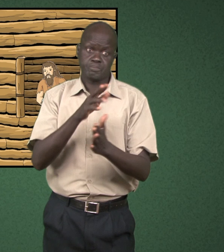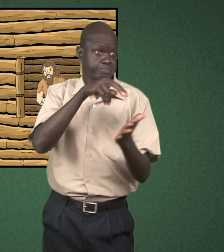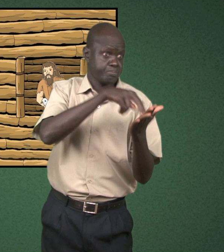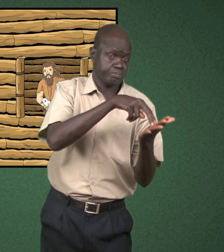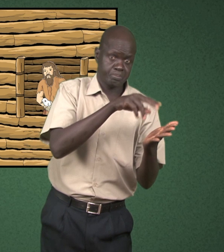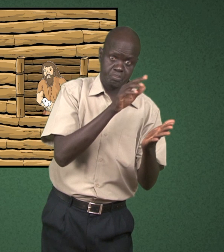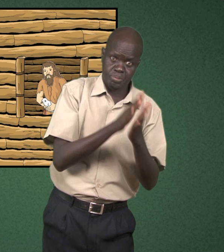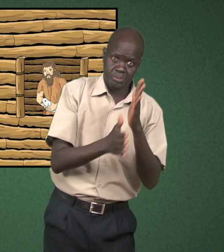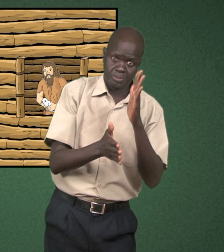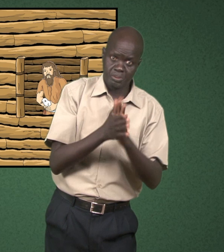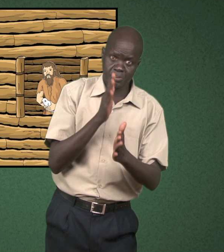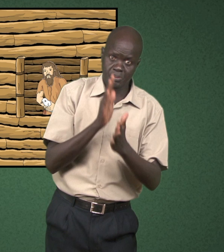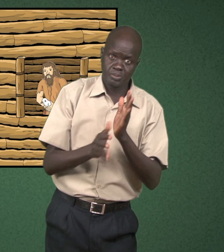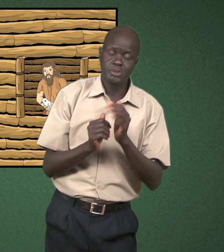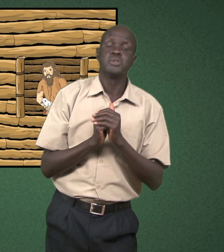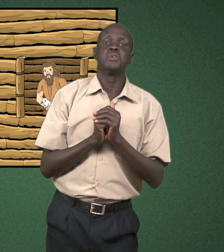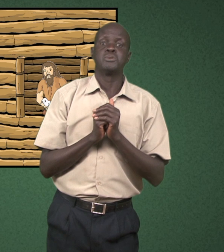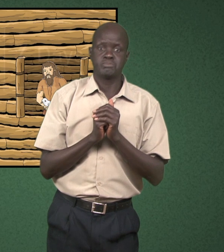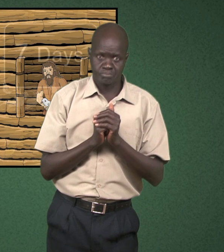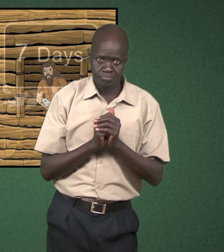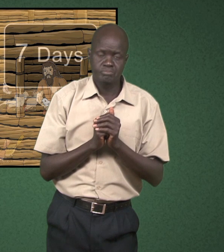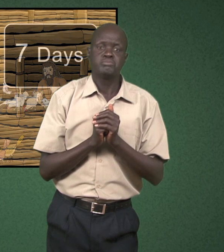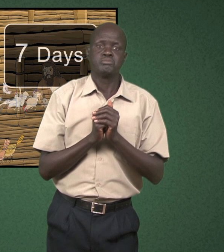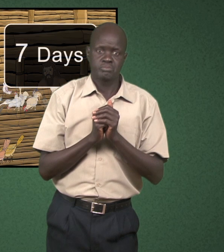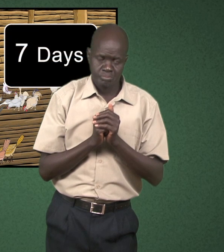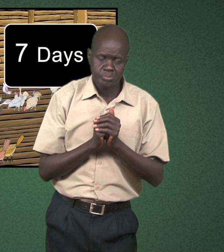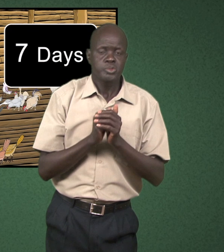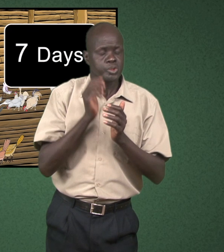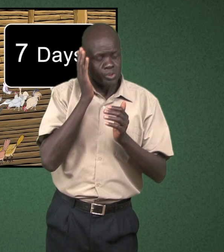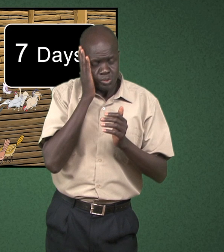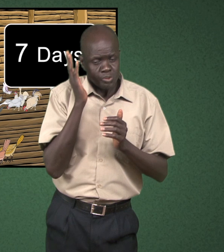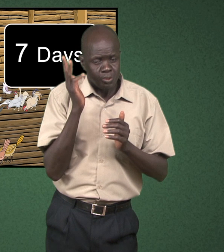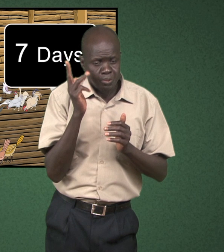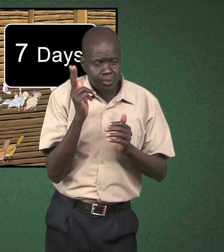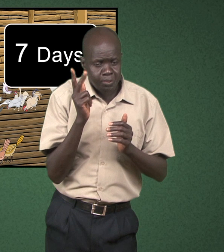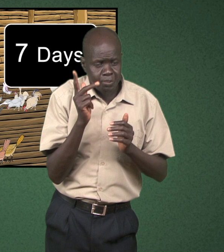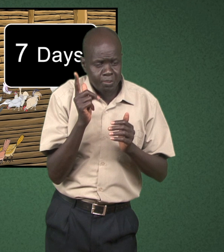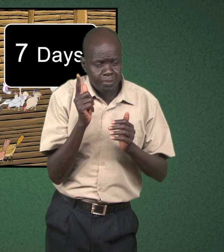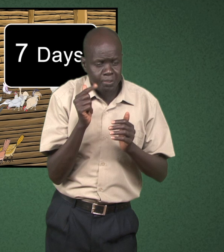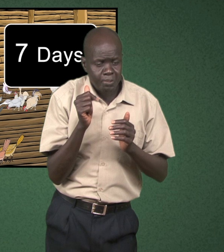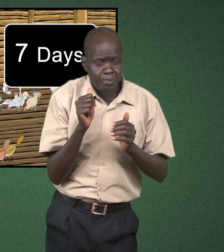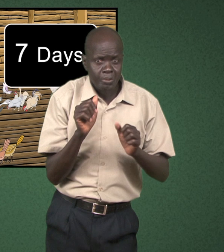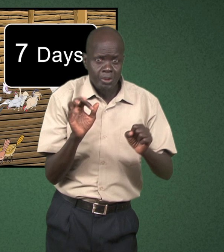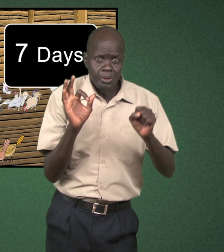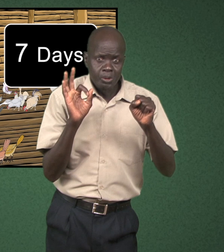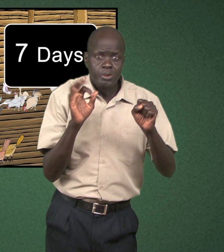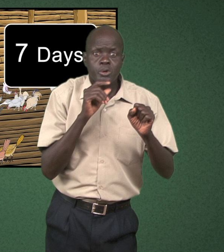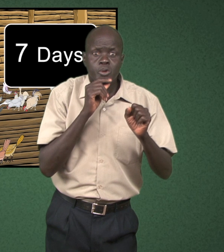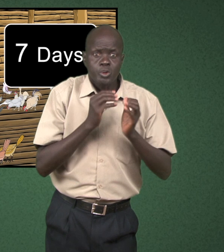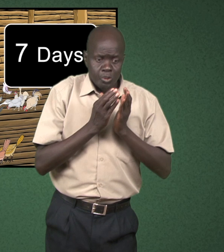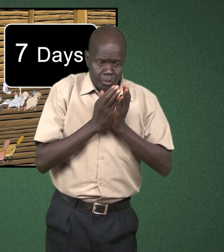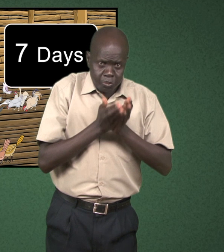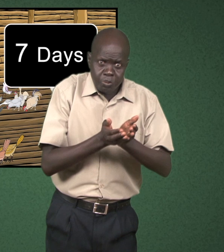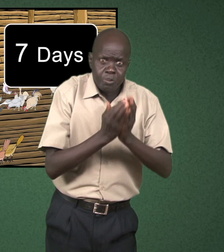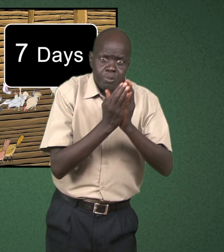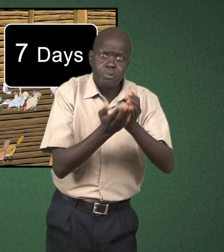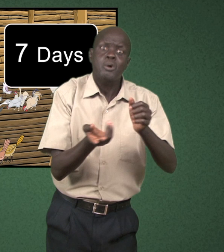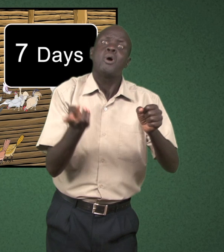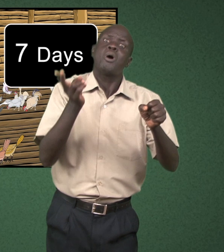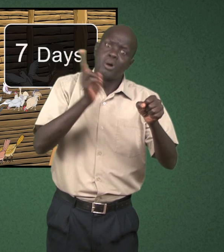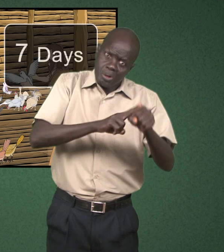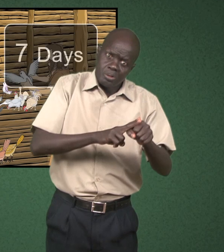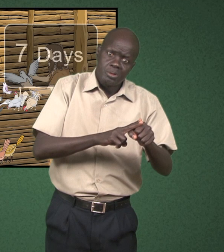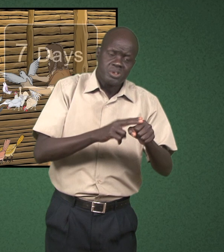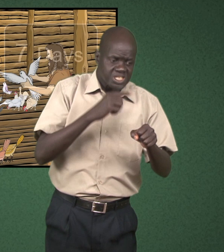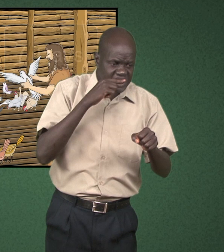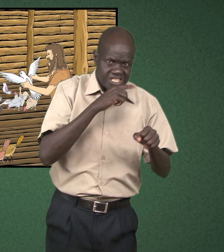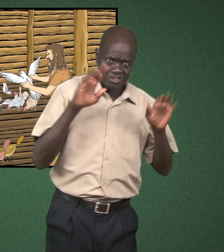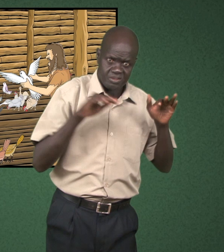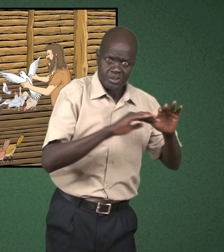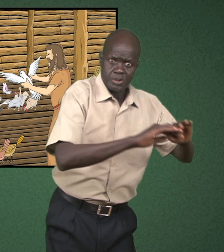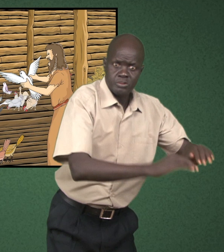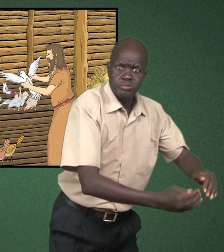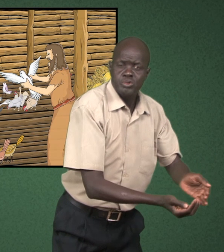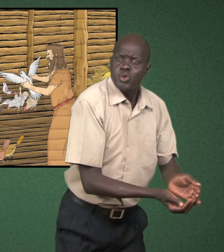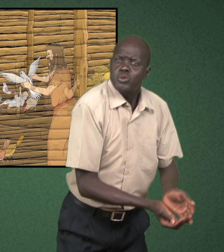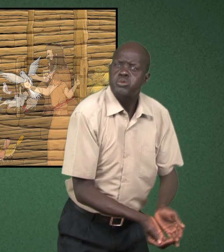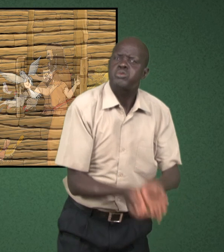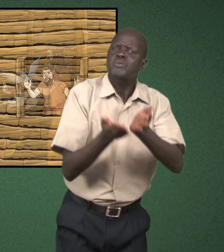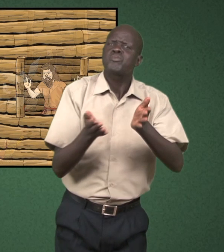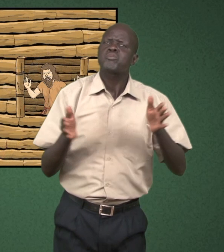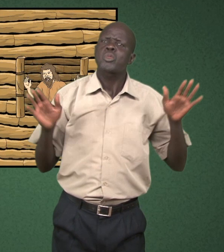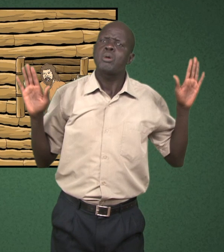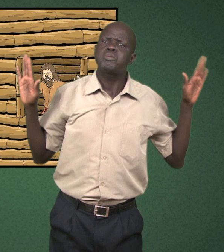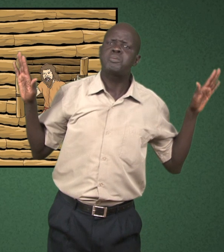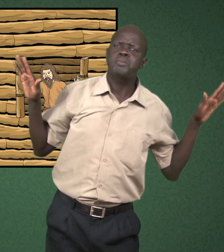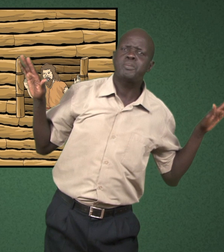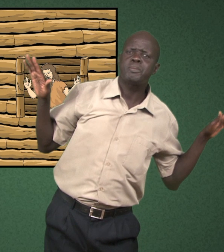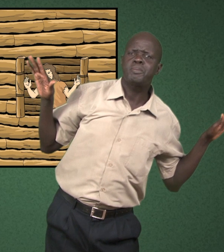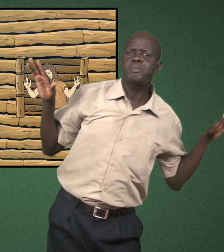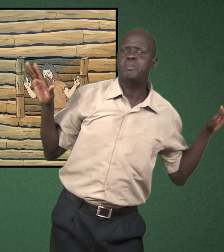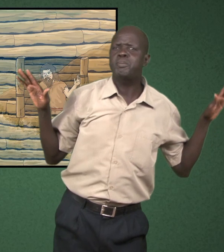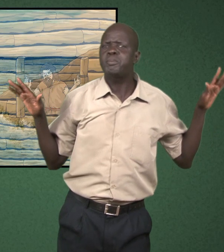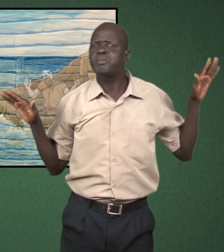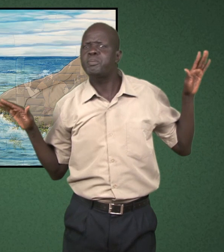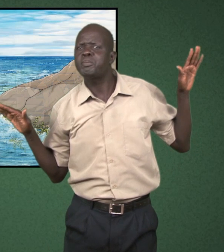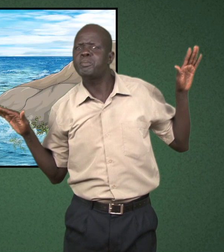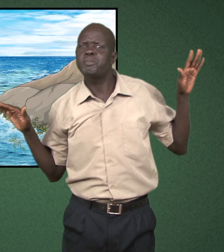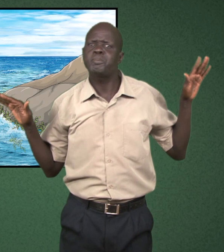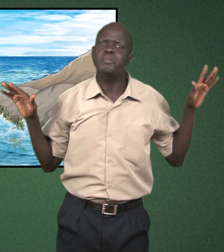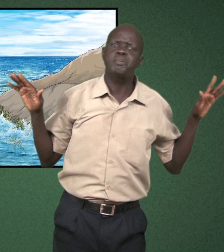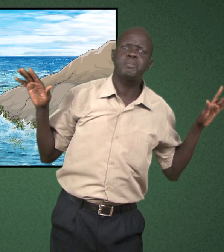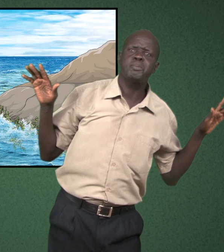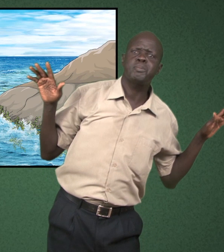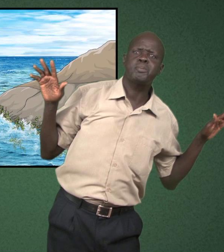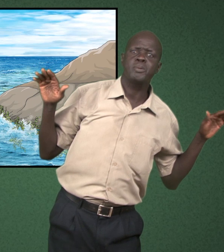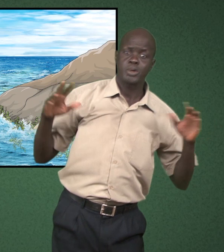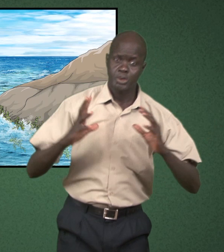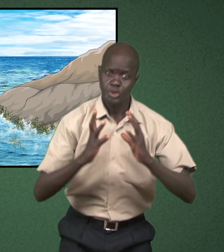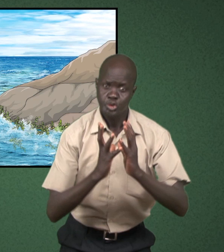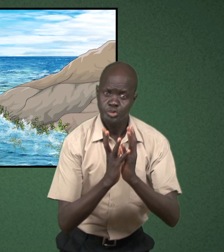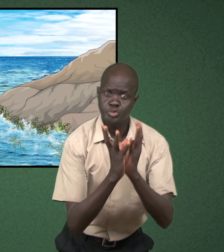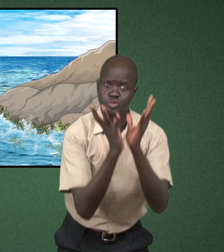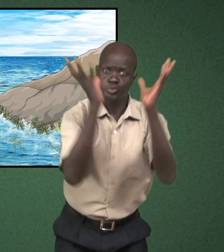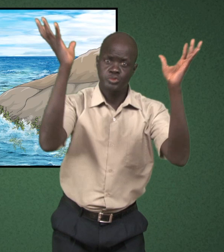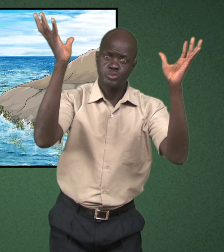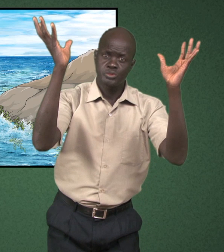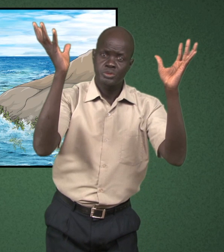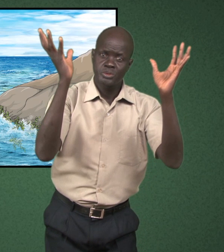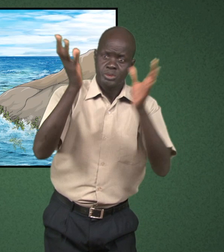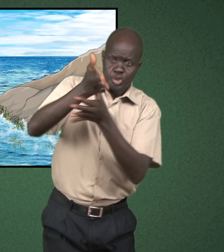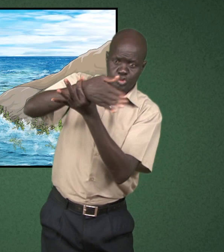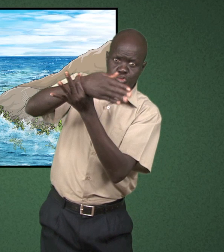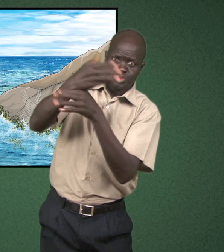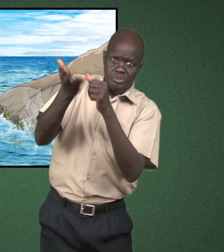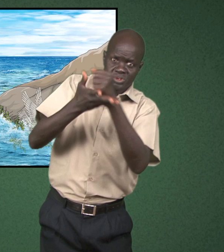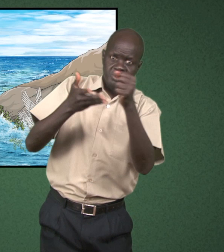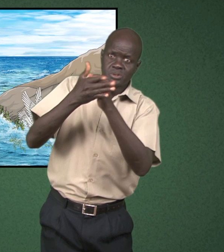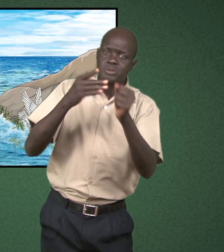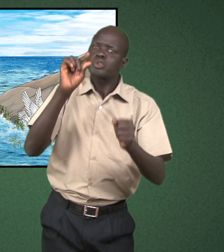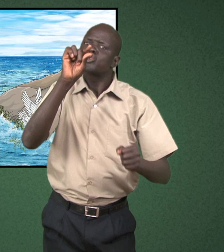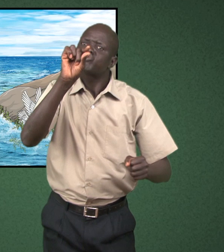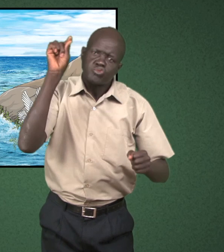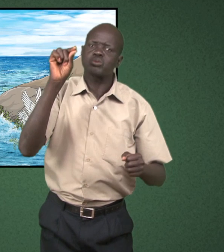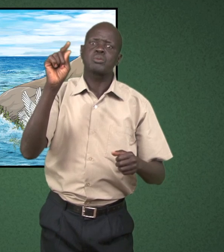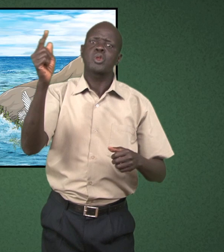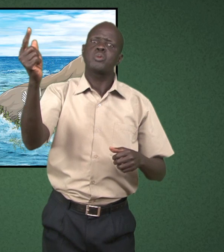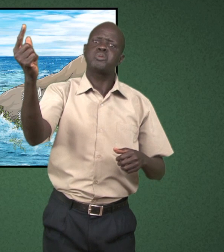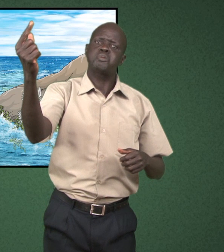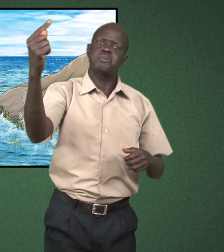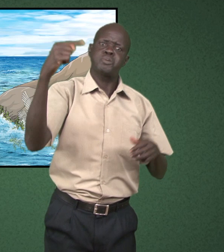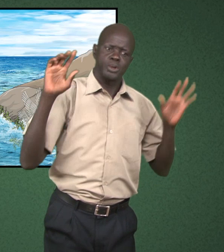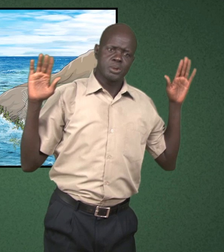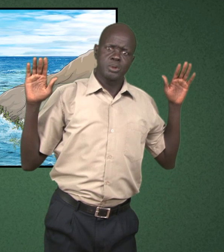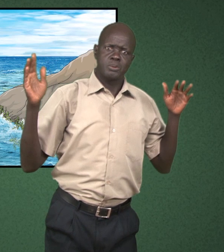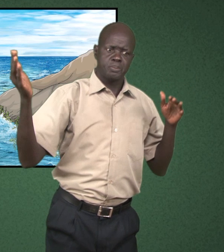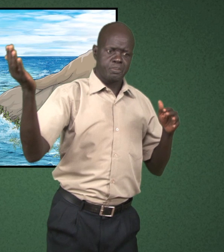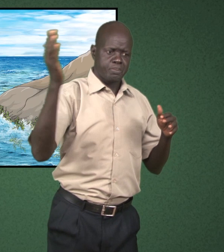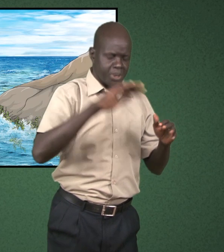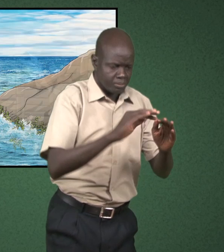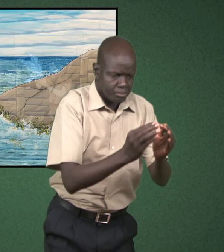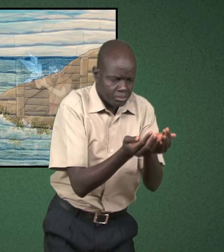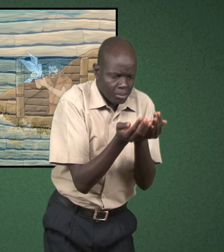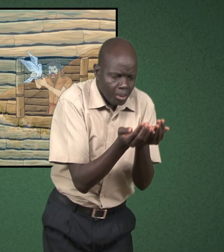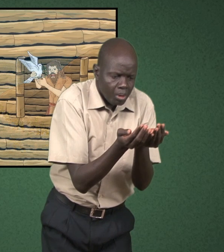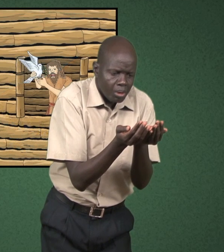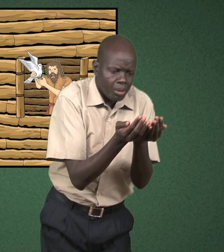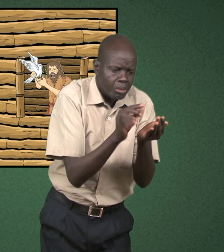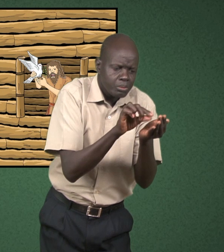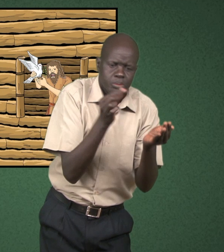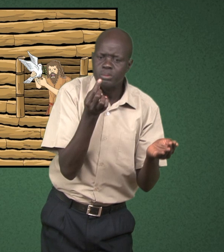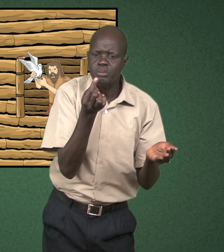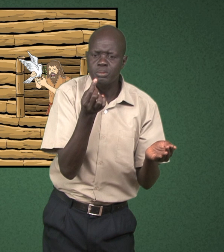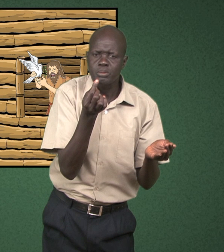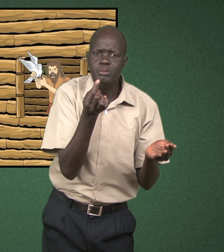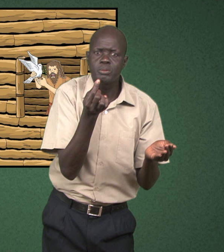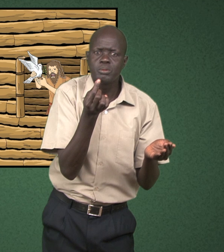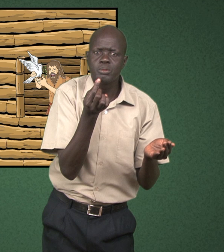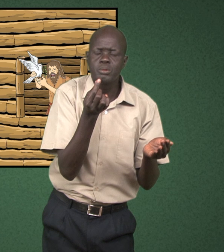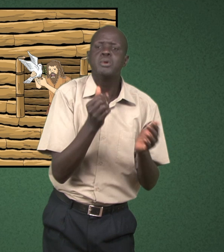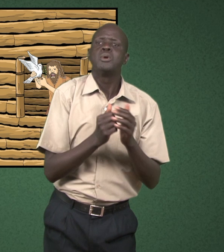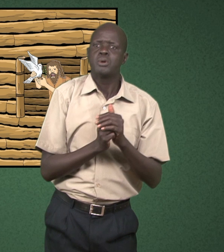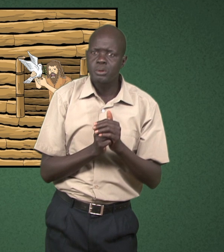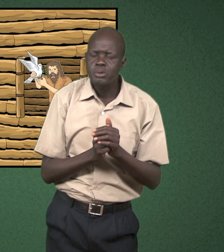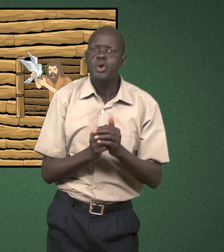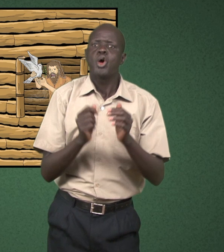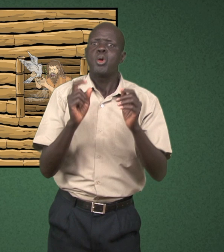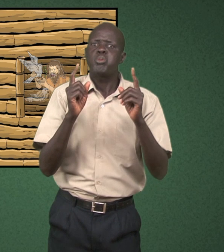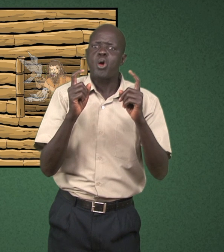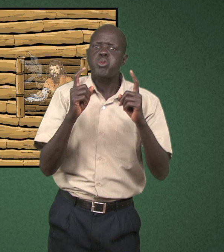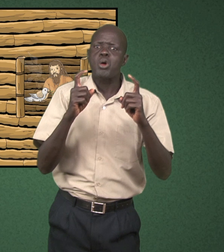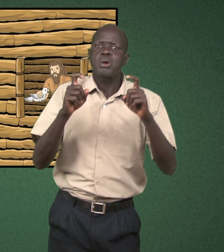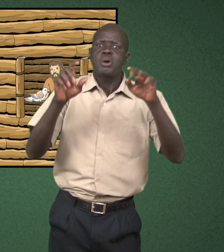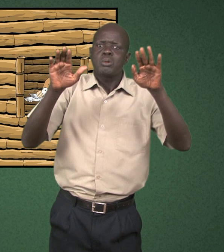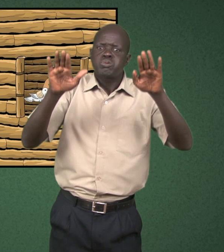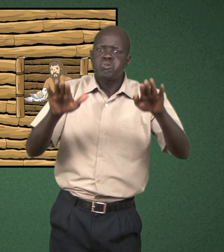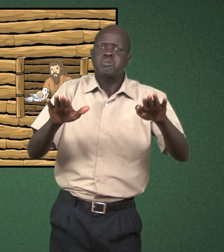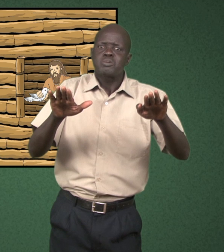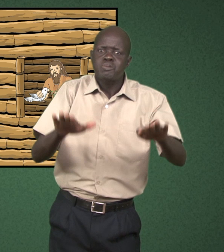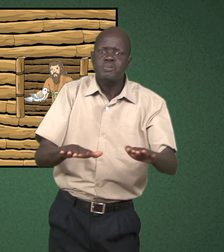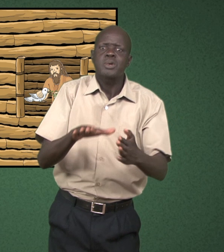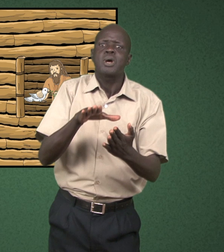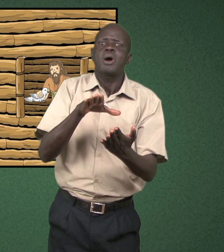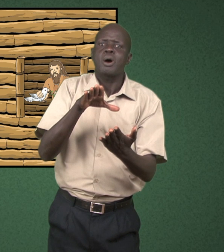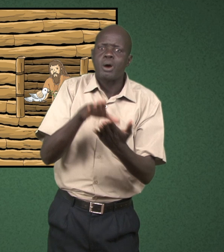Noah waited seven more days and again sent out the dove from the ark. And behold, the dove returned to him in the evening with a freshly plucked olive leaf in her beak.